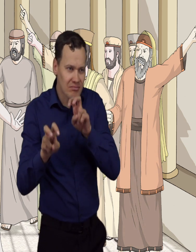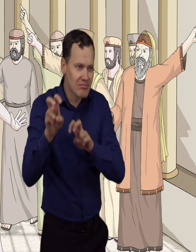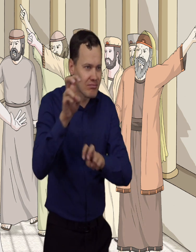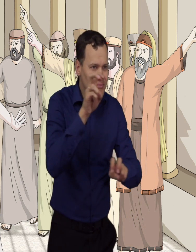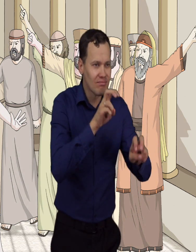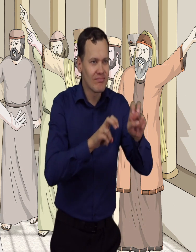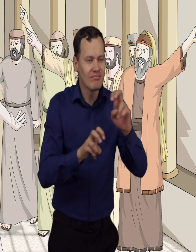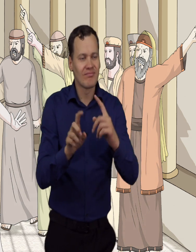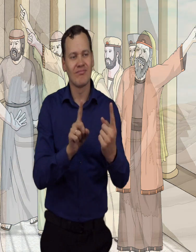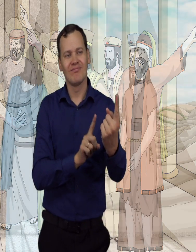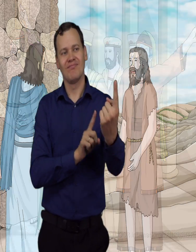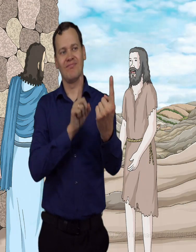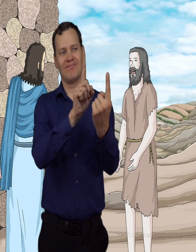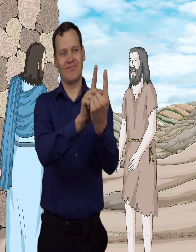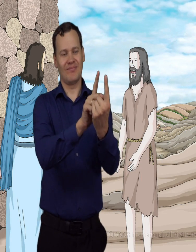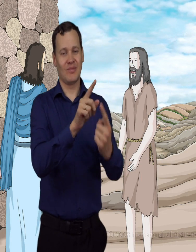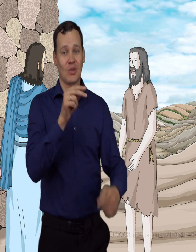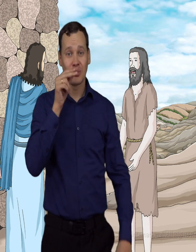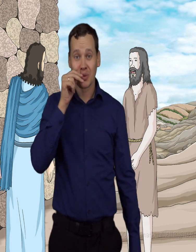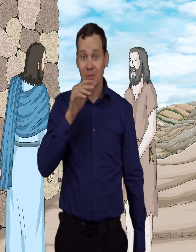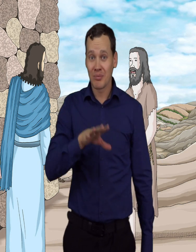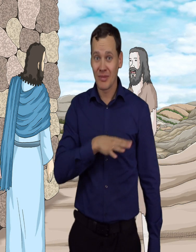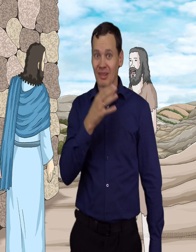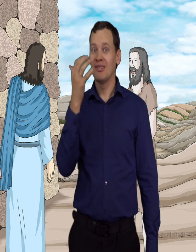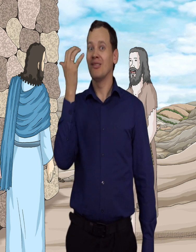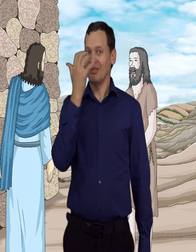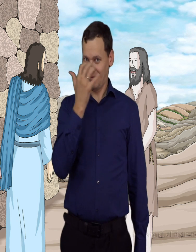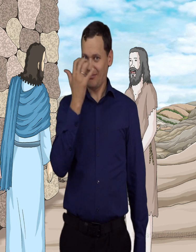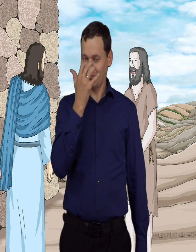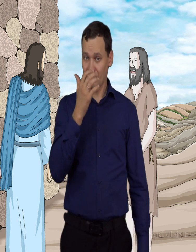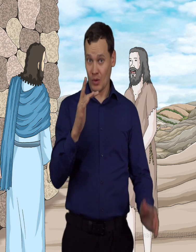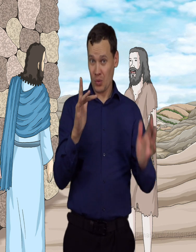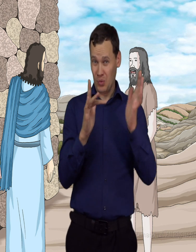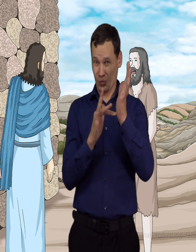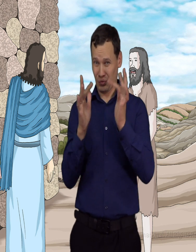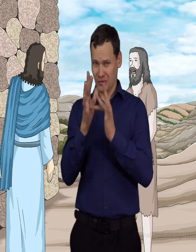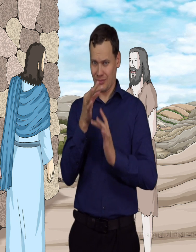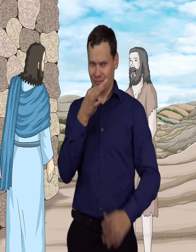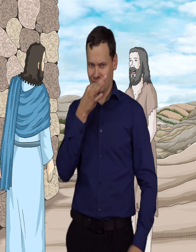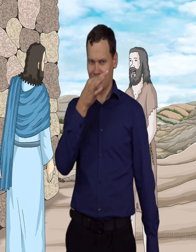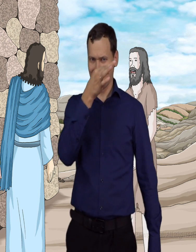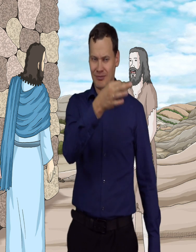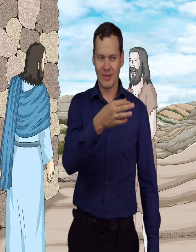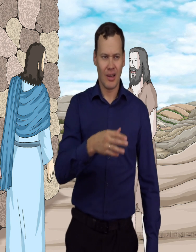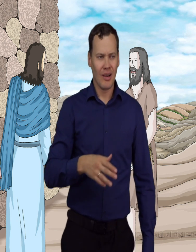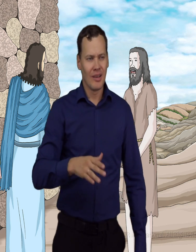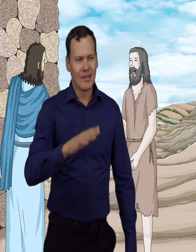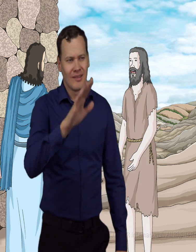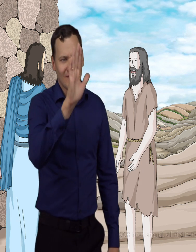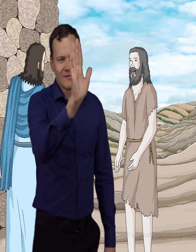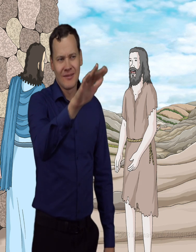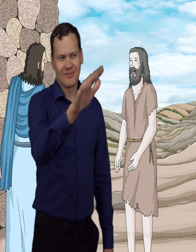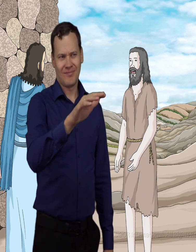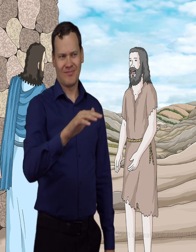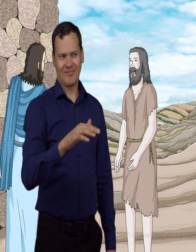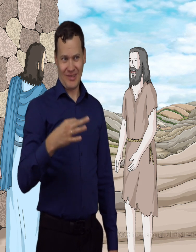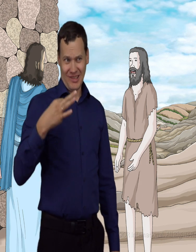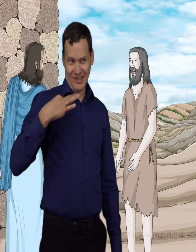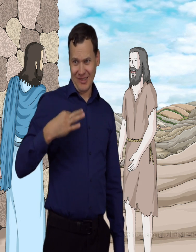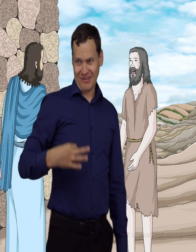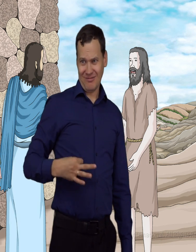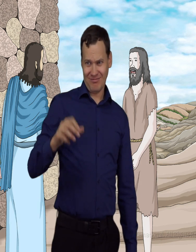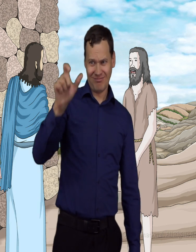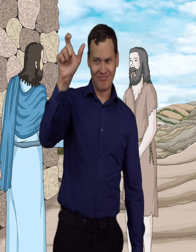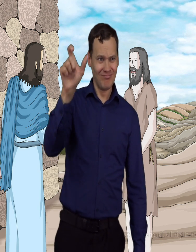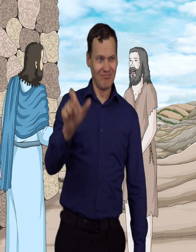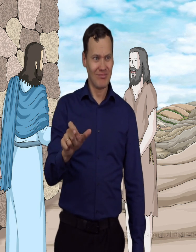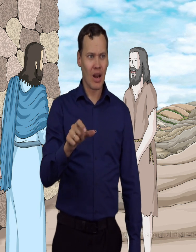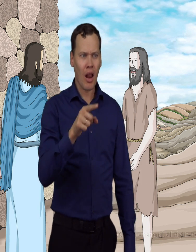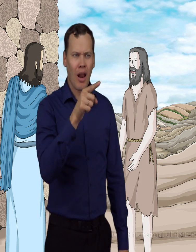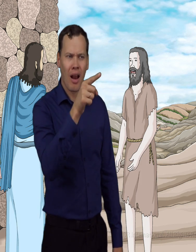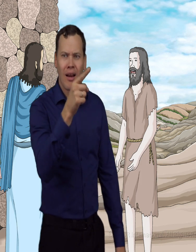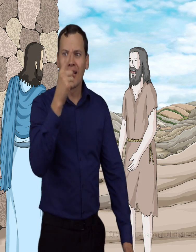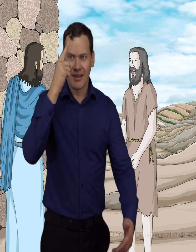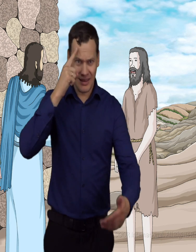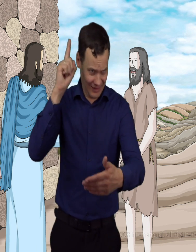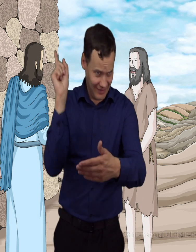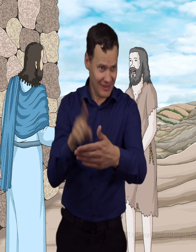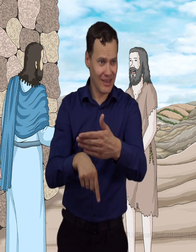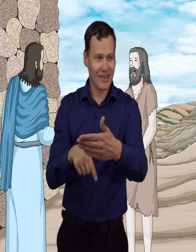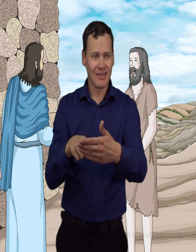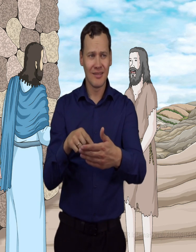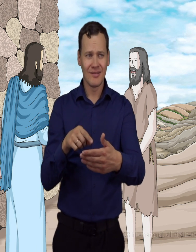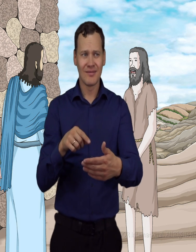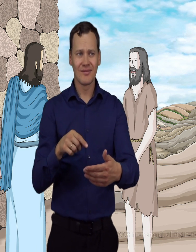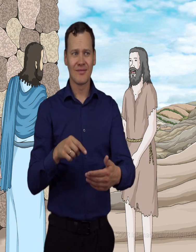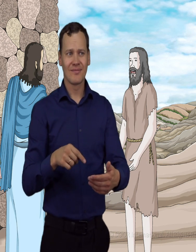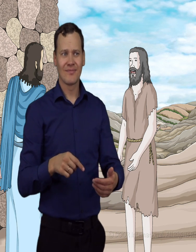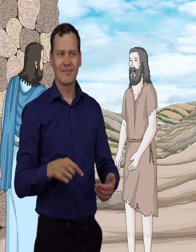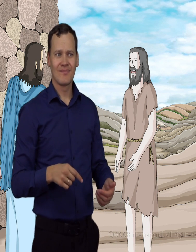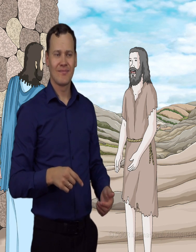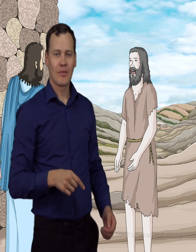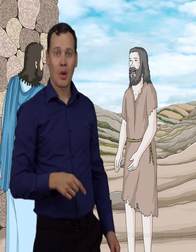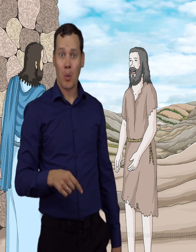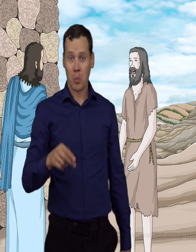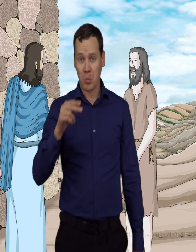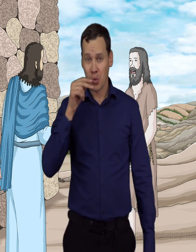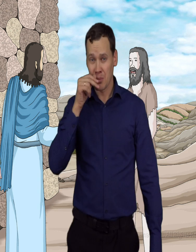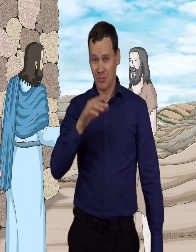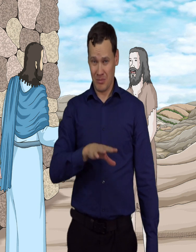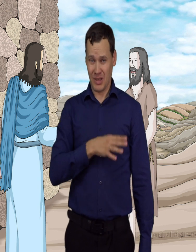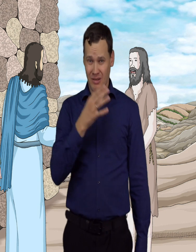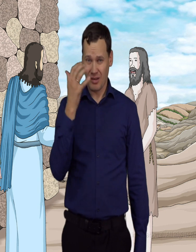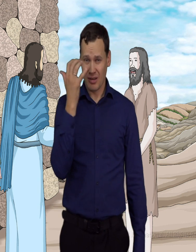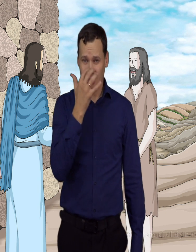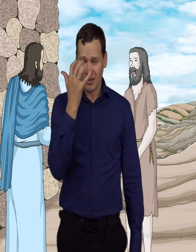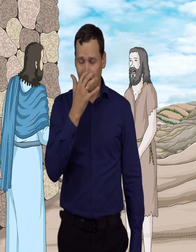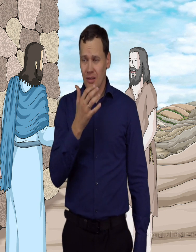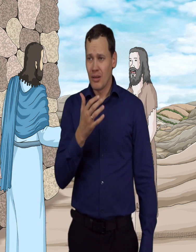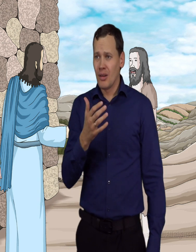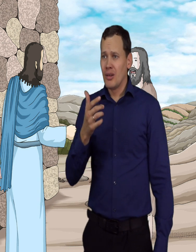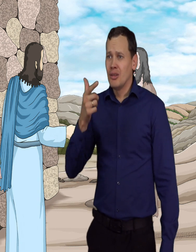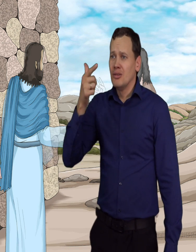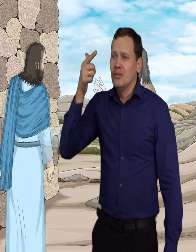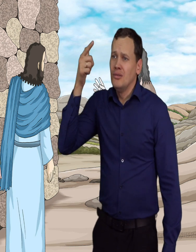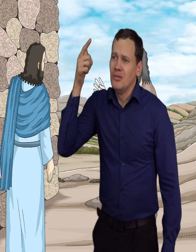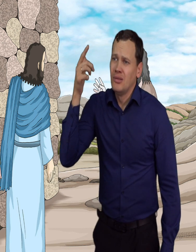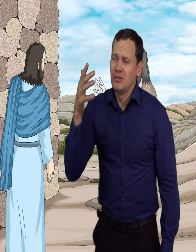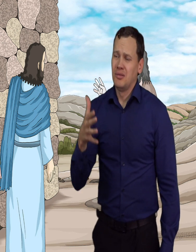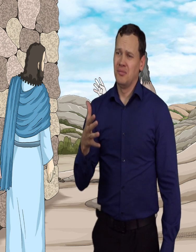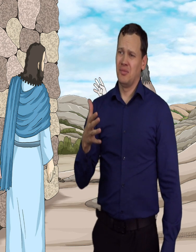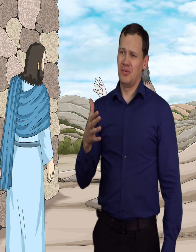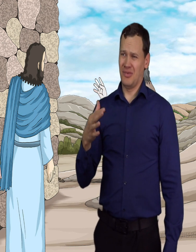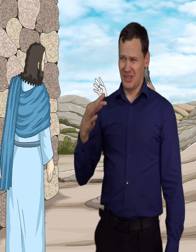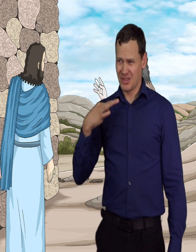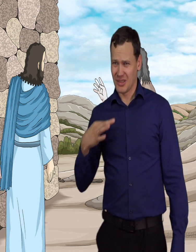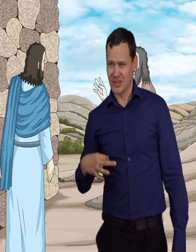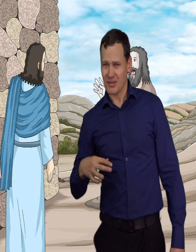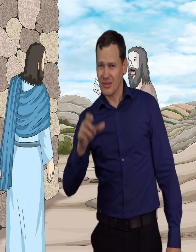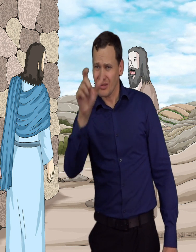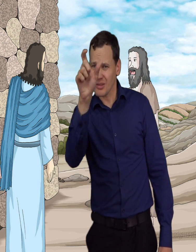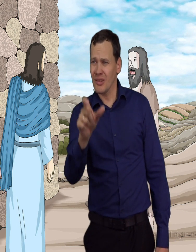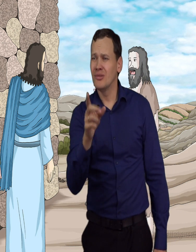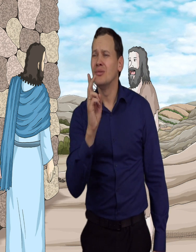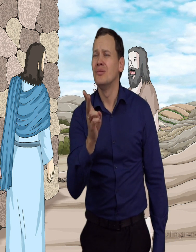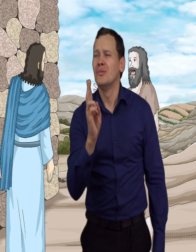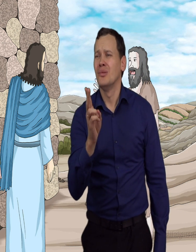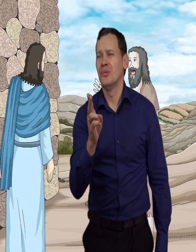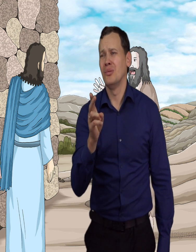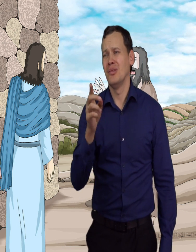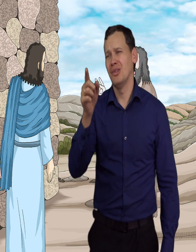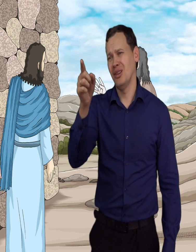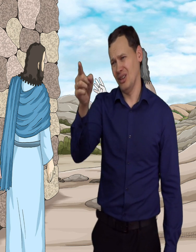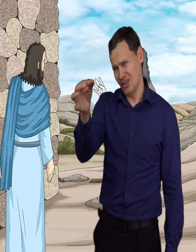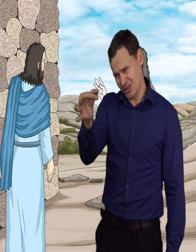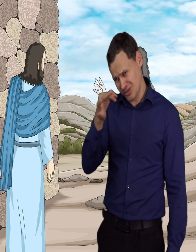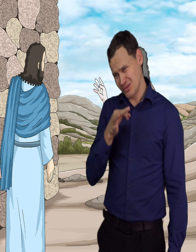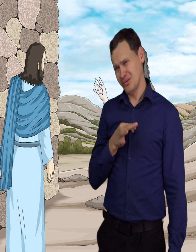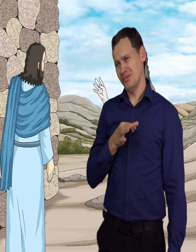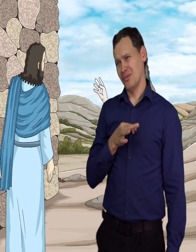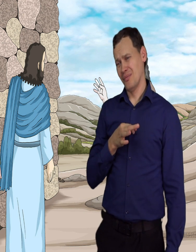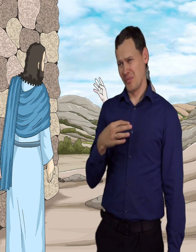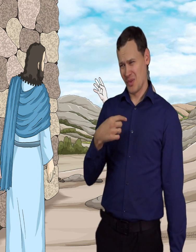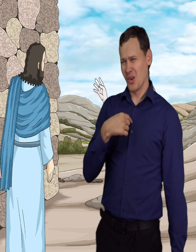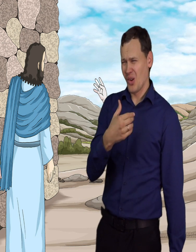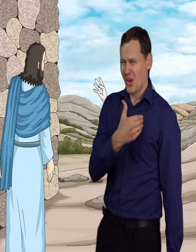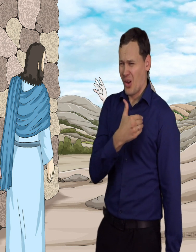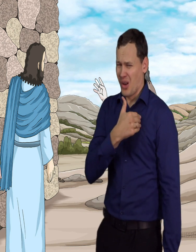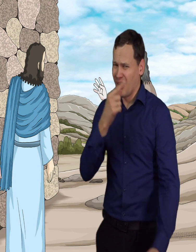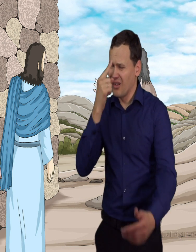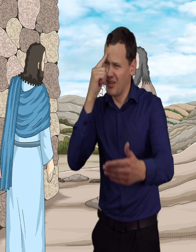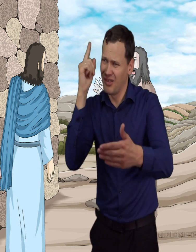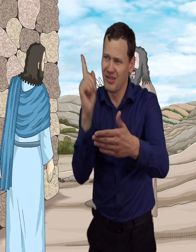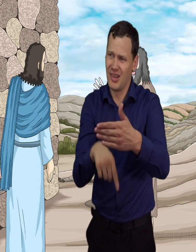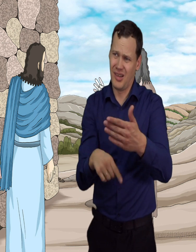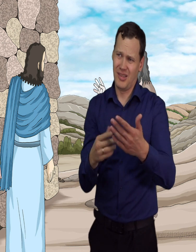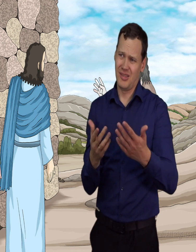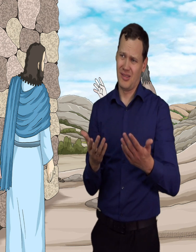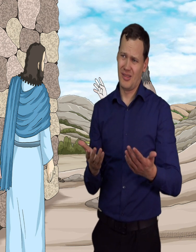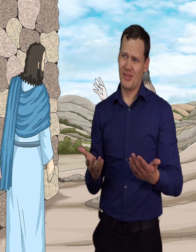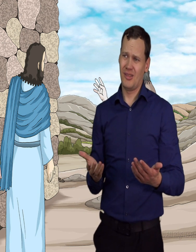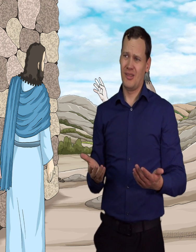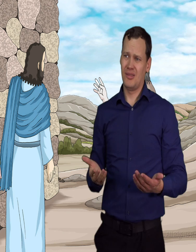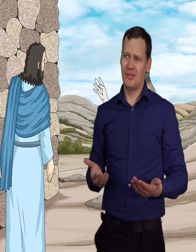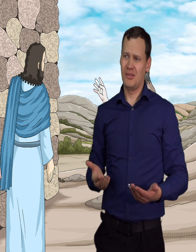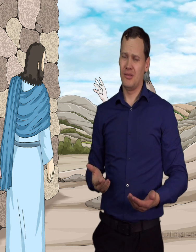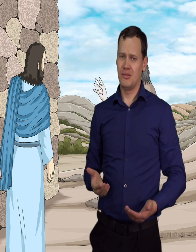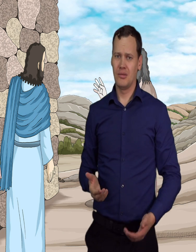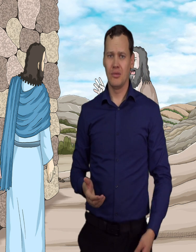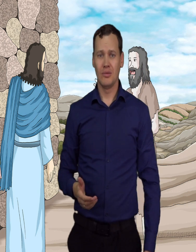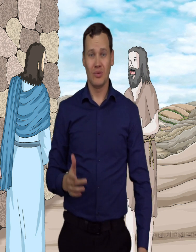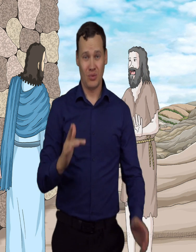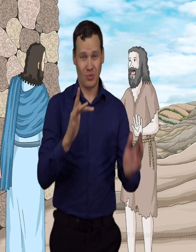When Jesus heard that they had thrown him out, He found the man and said, “Do you believe in the Son of Man ?” “Who is He, Sir?” he replied.